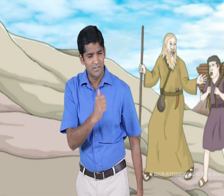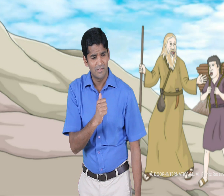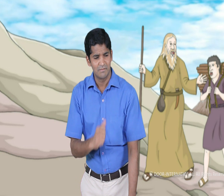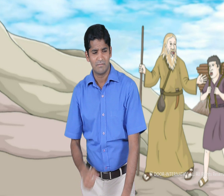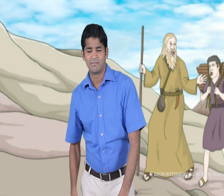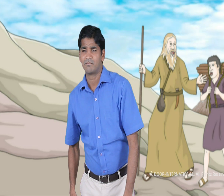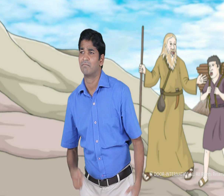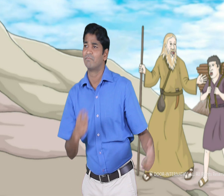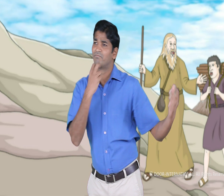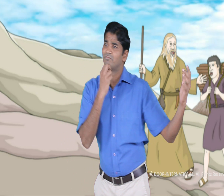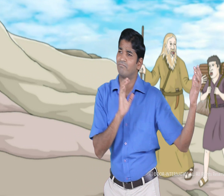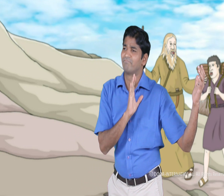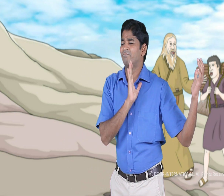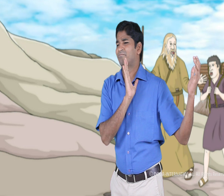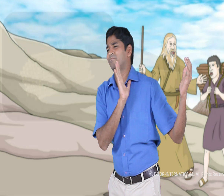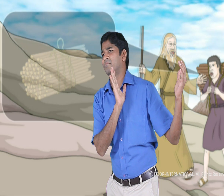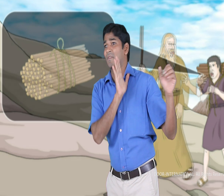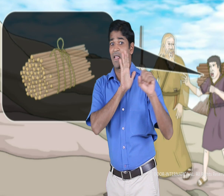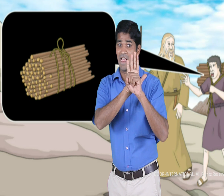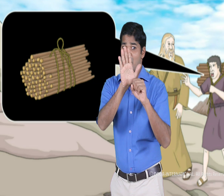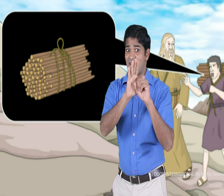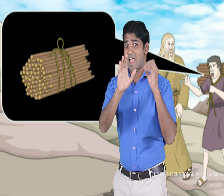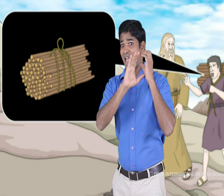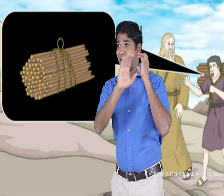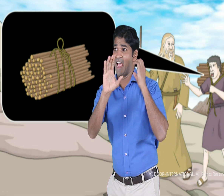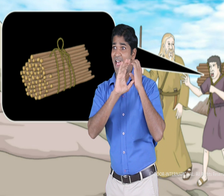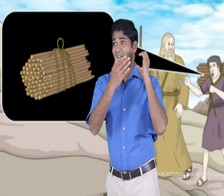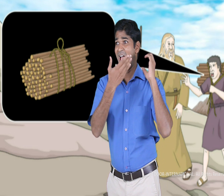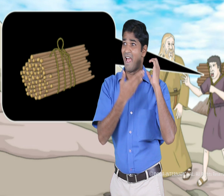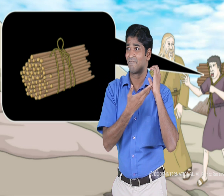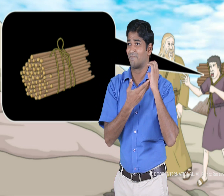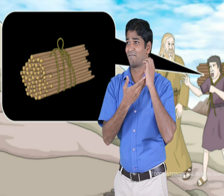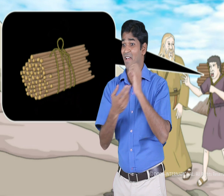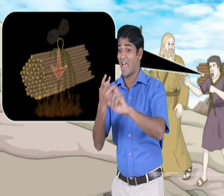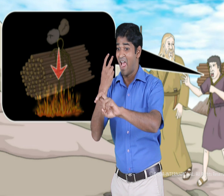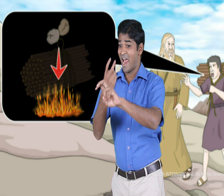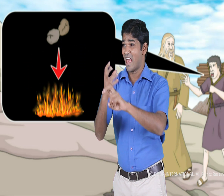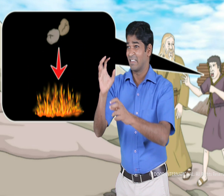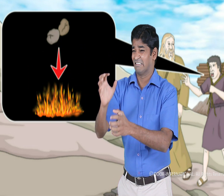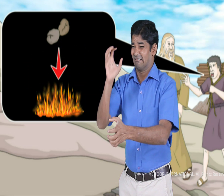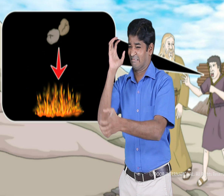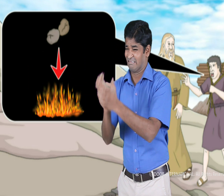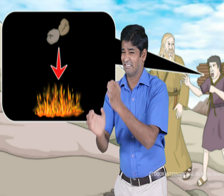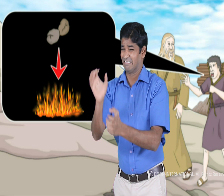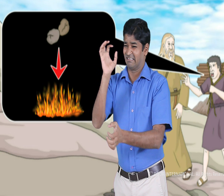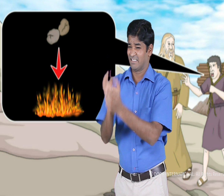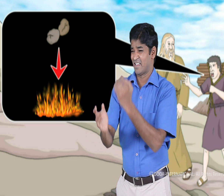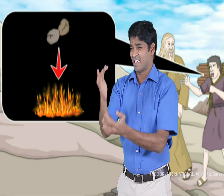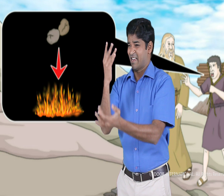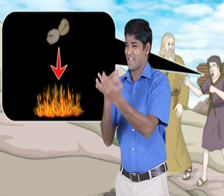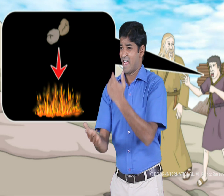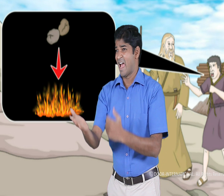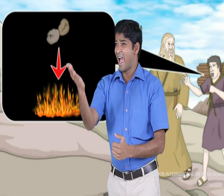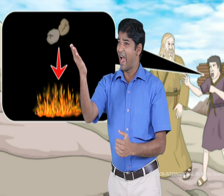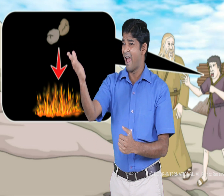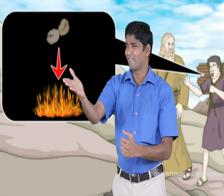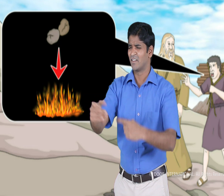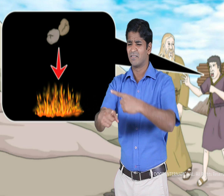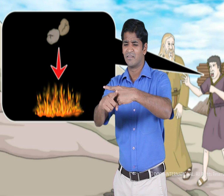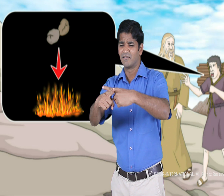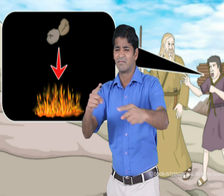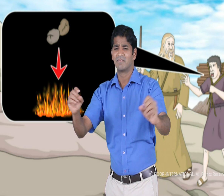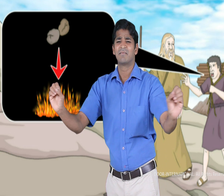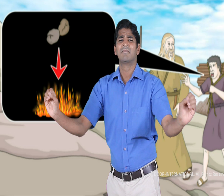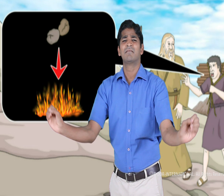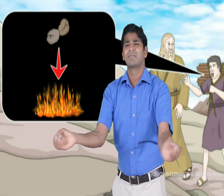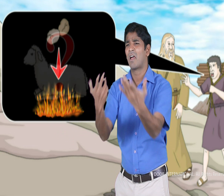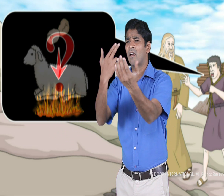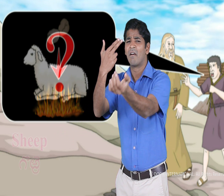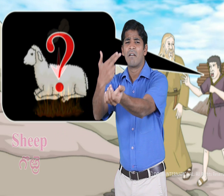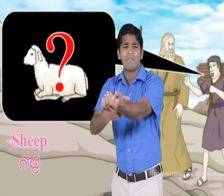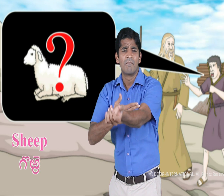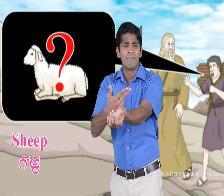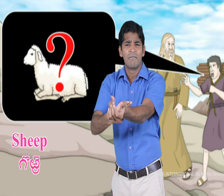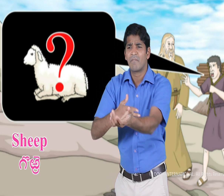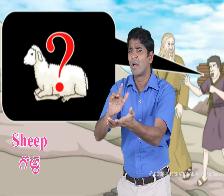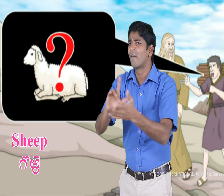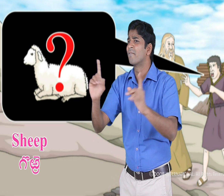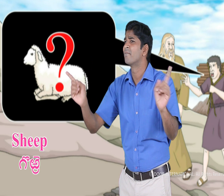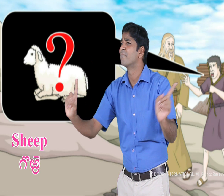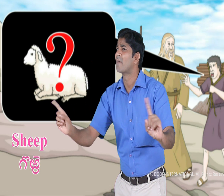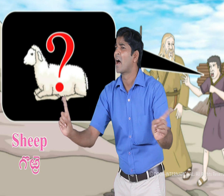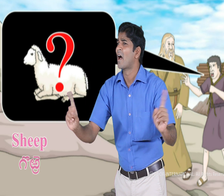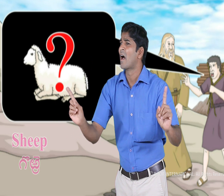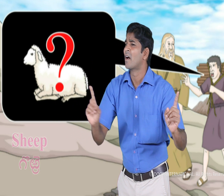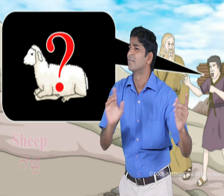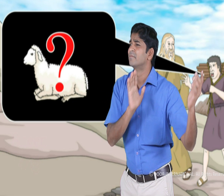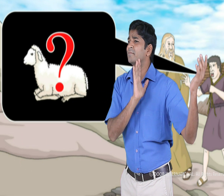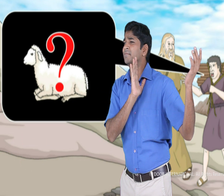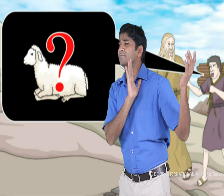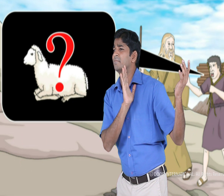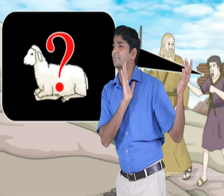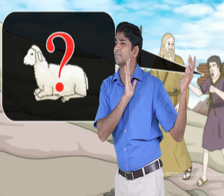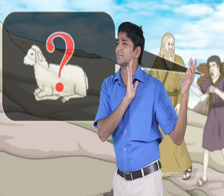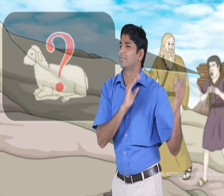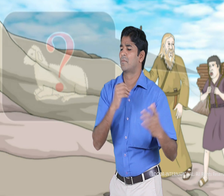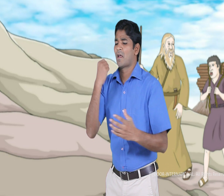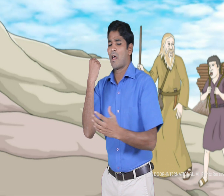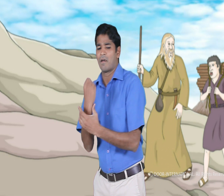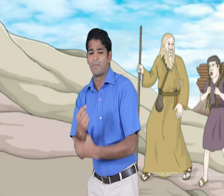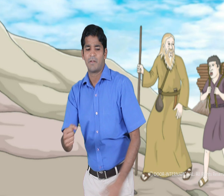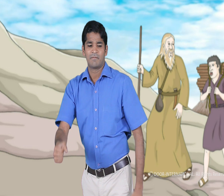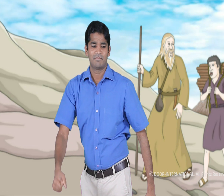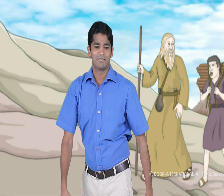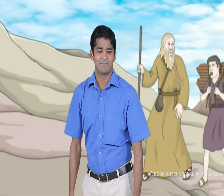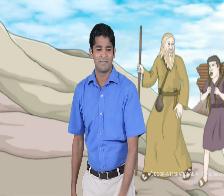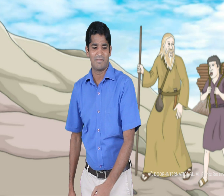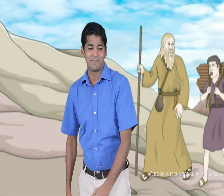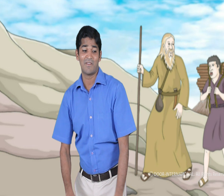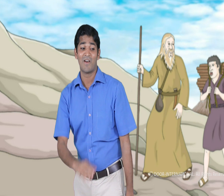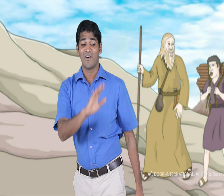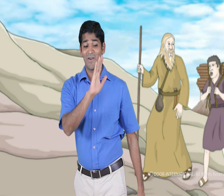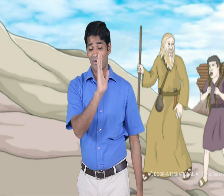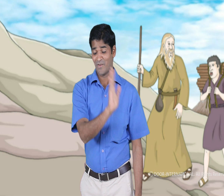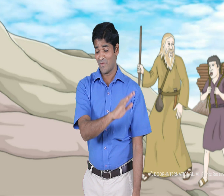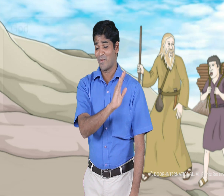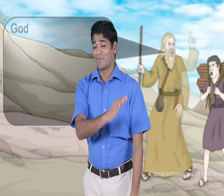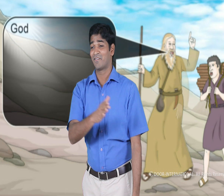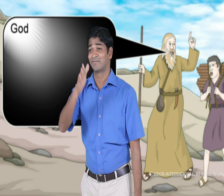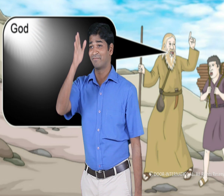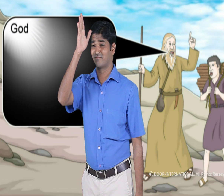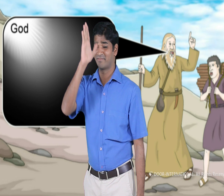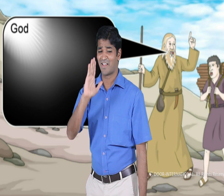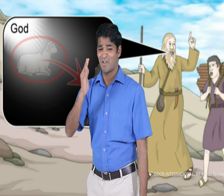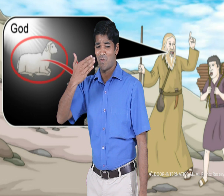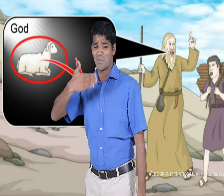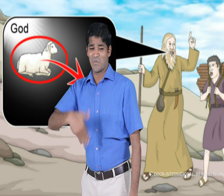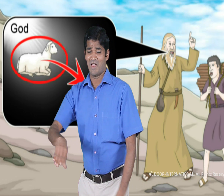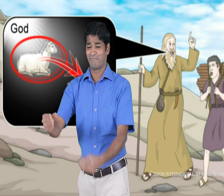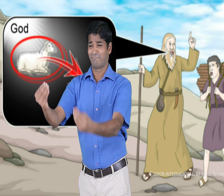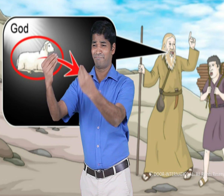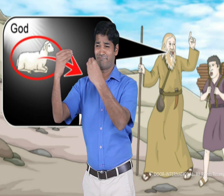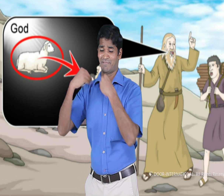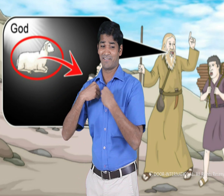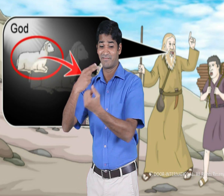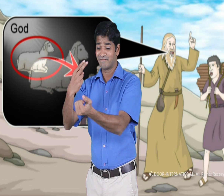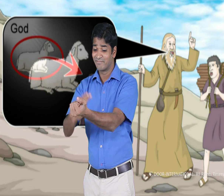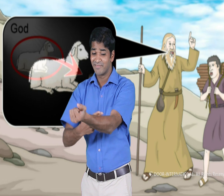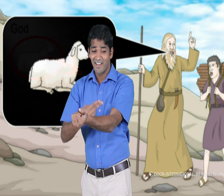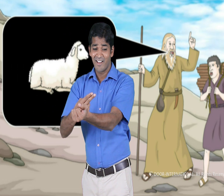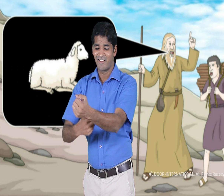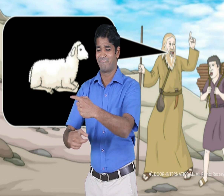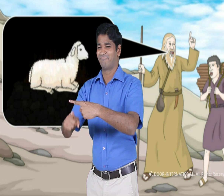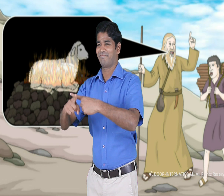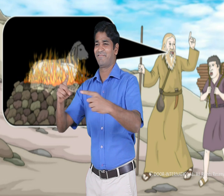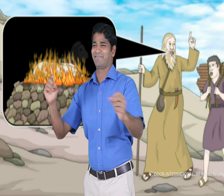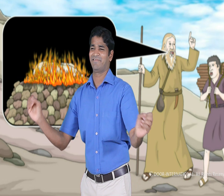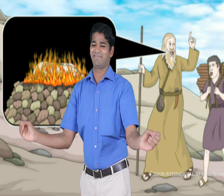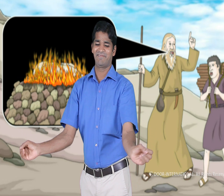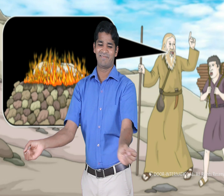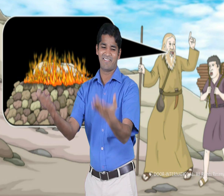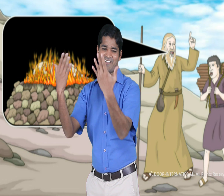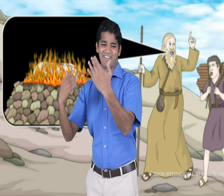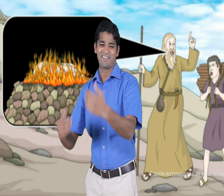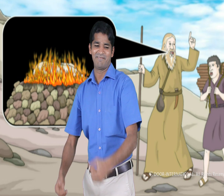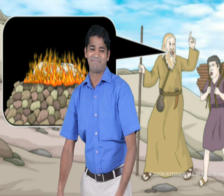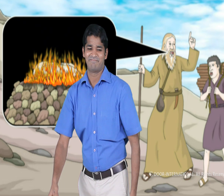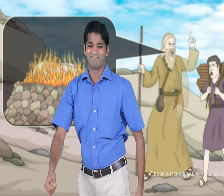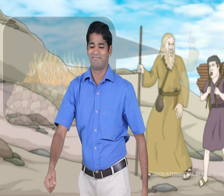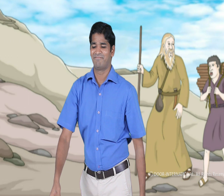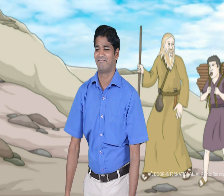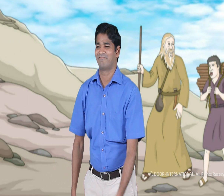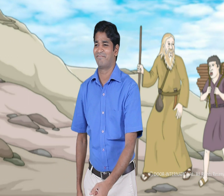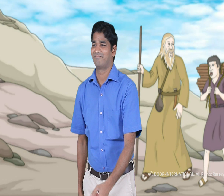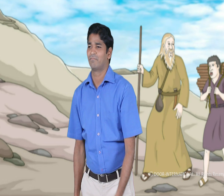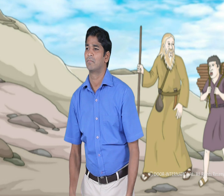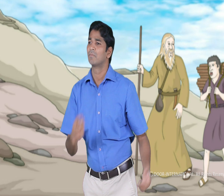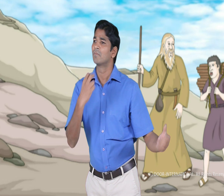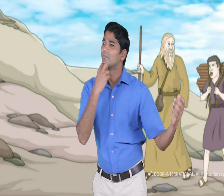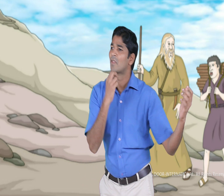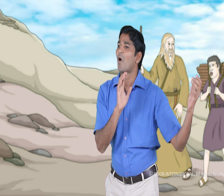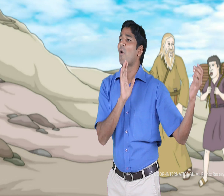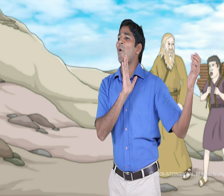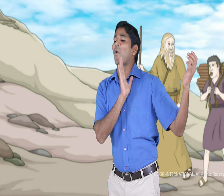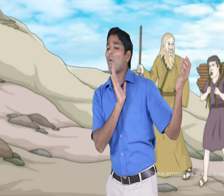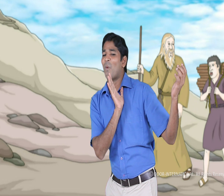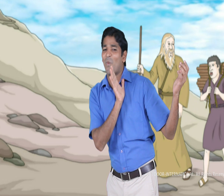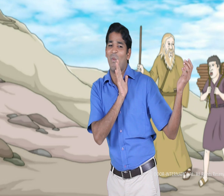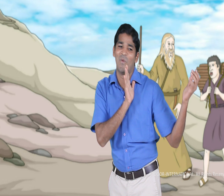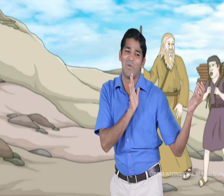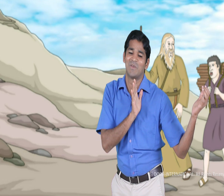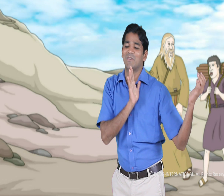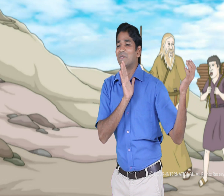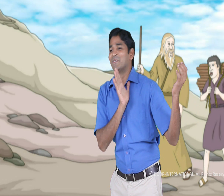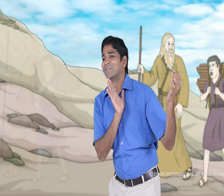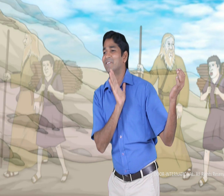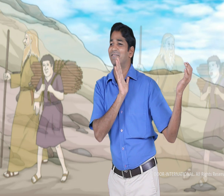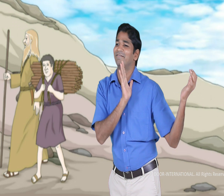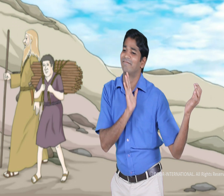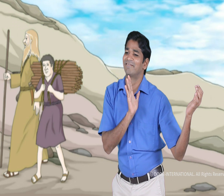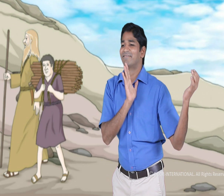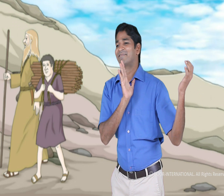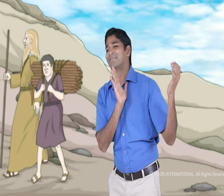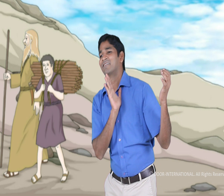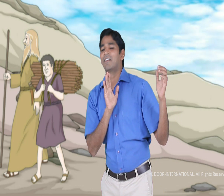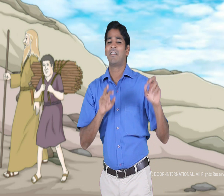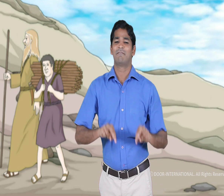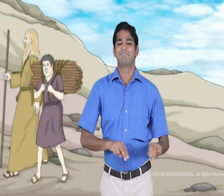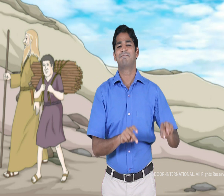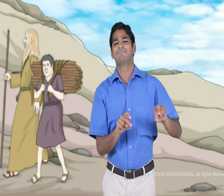“The fire and the wood are here,” said Isaac, “but where is the lamb for the burnt offering?” Abraham answered, “God Himself will provide the lamb for the burnt offering, my son.”